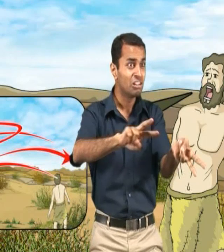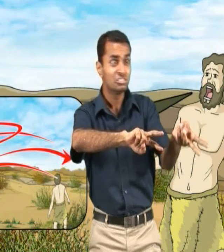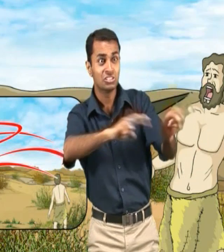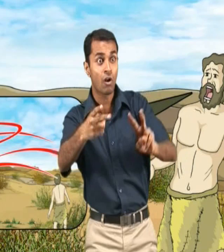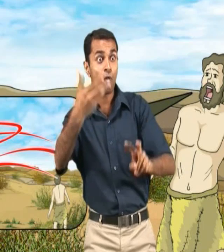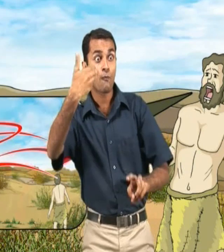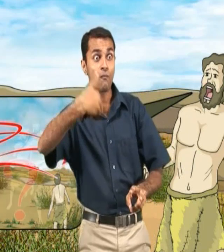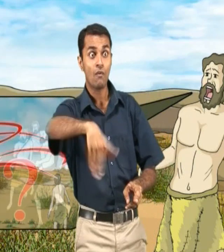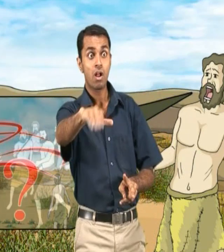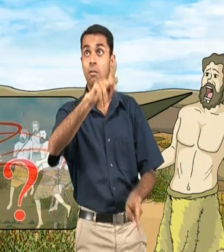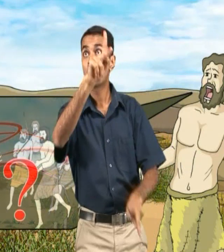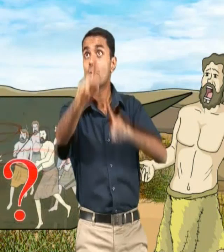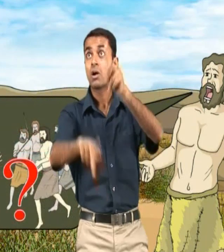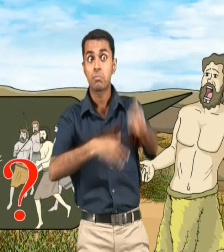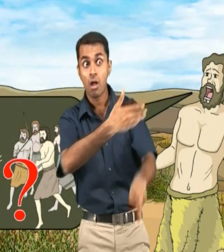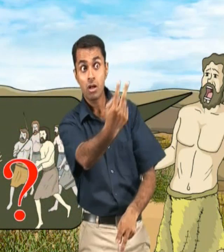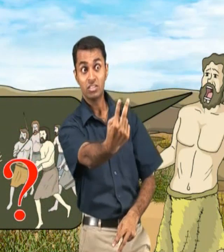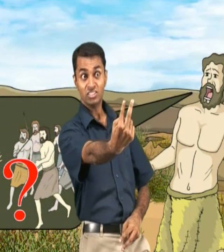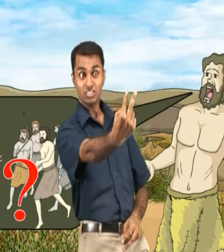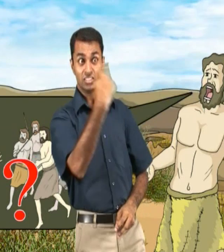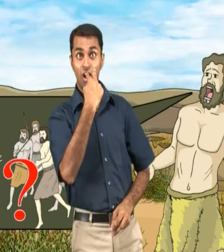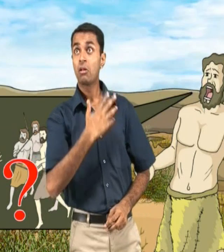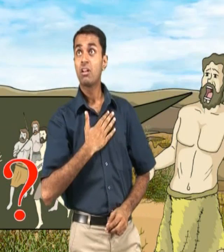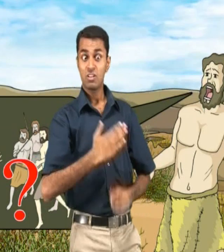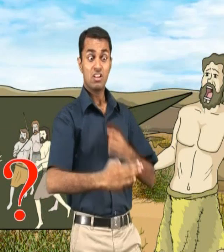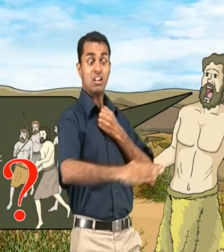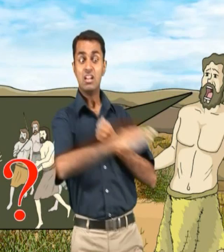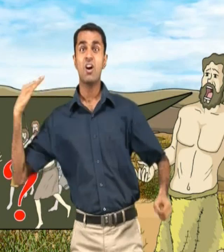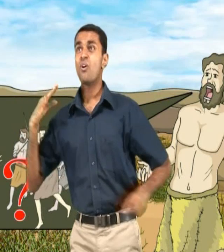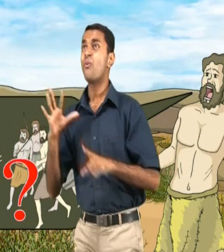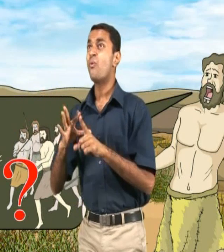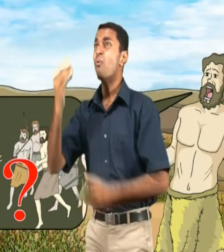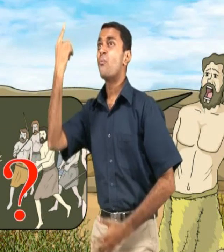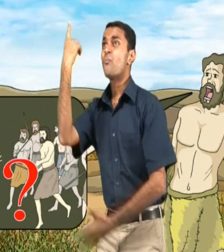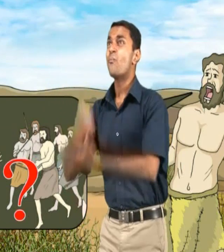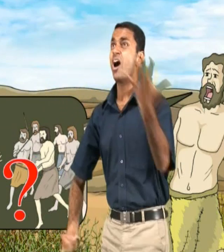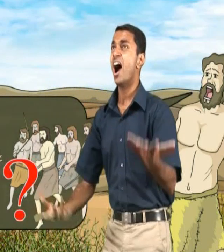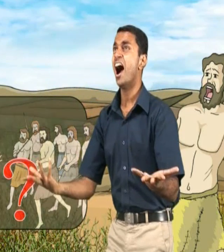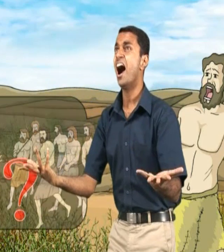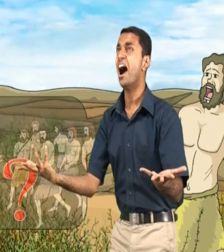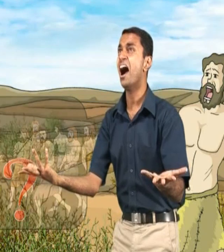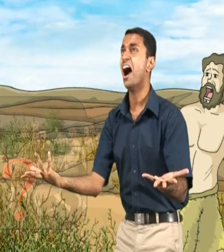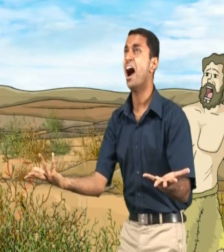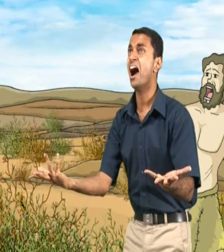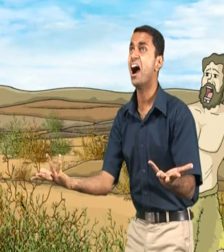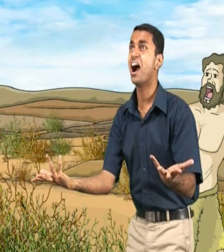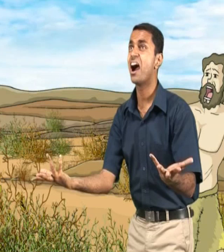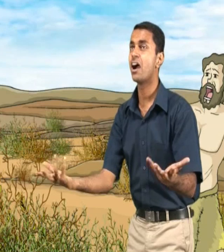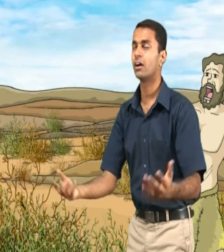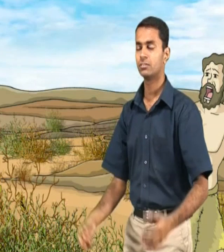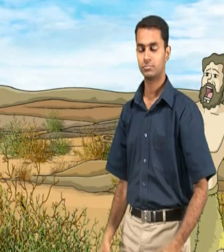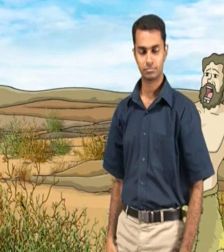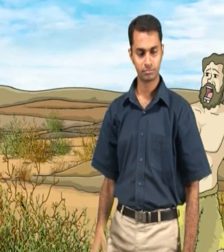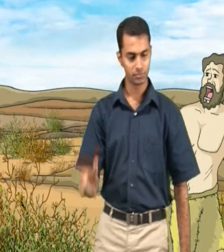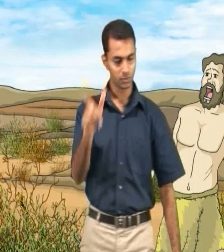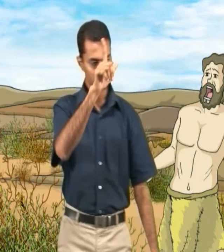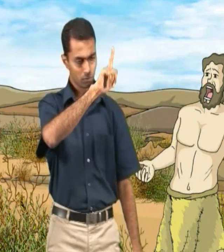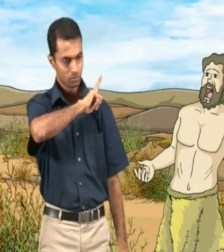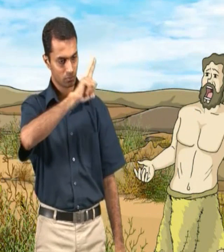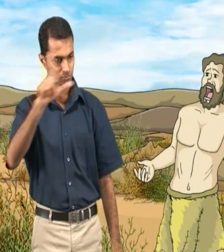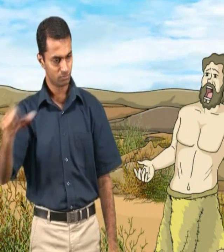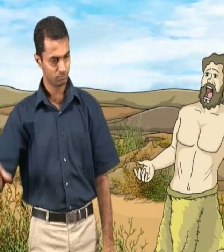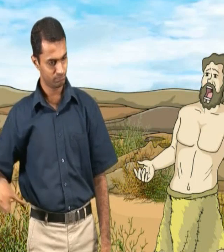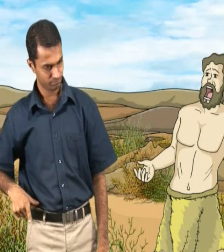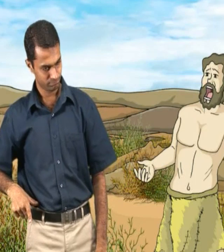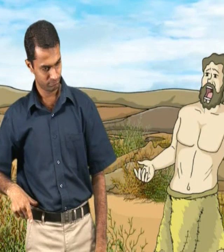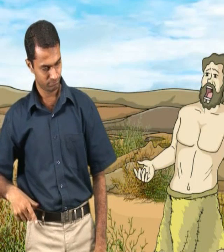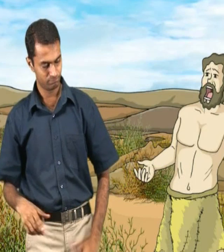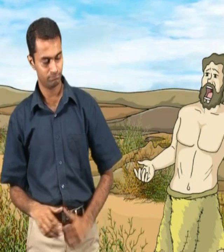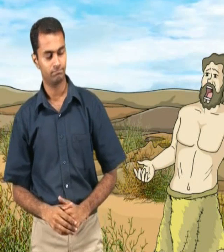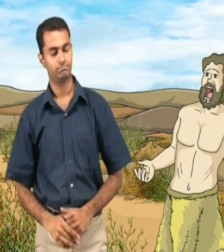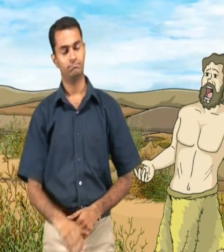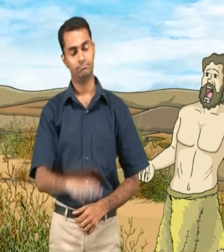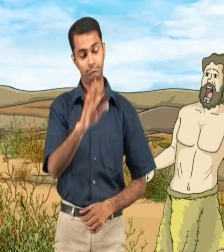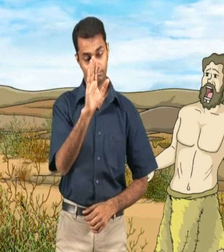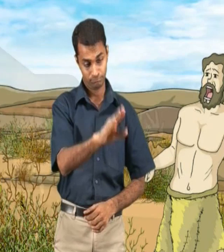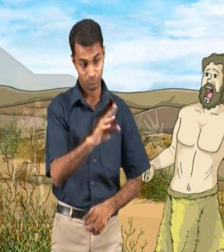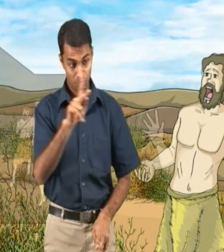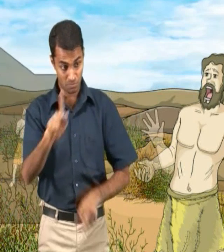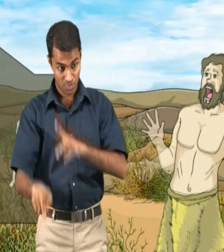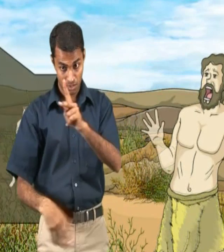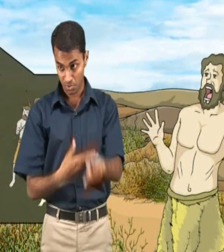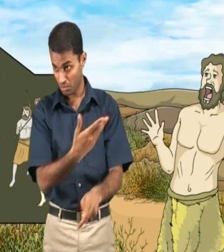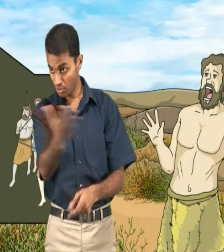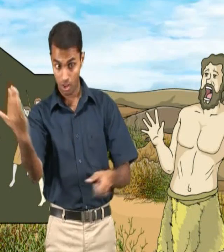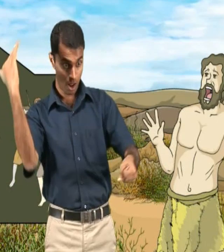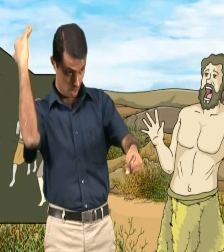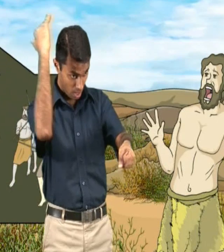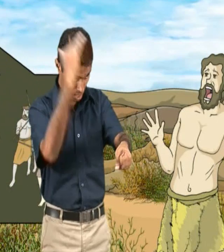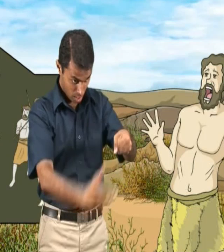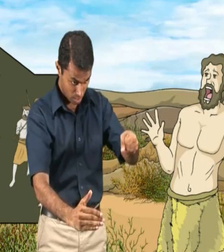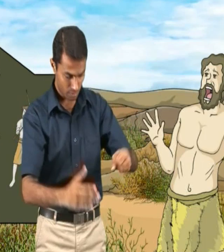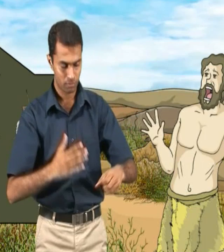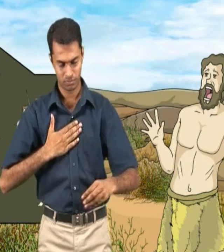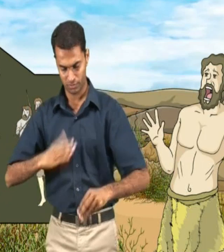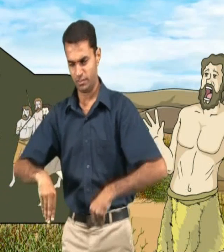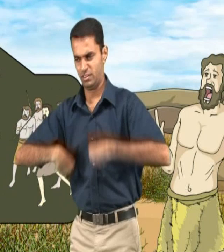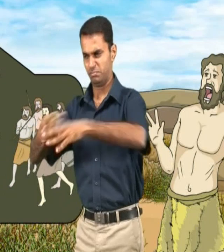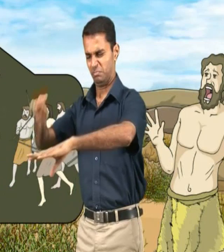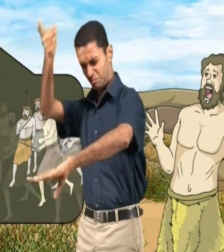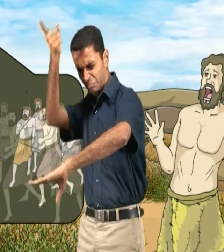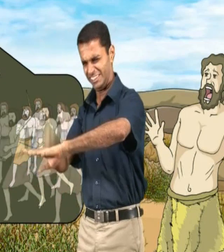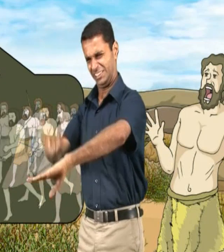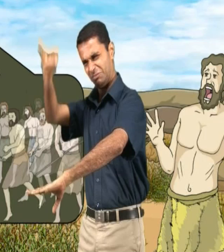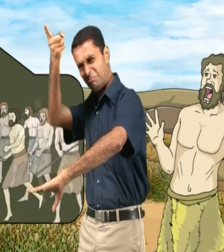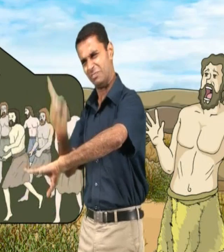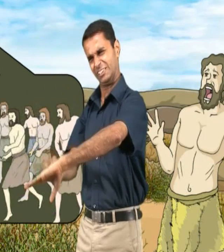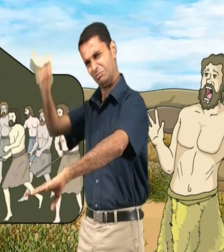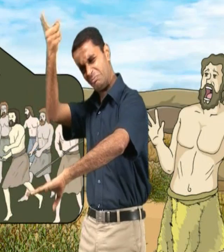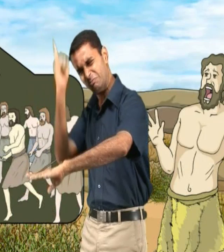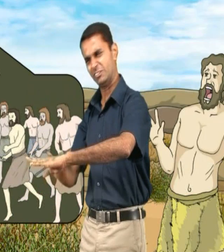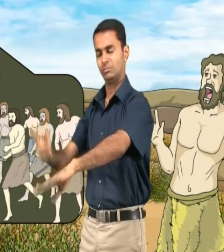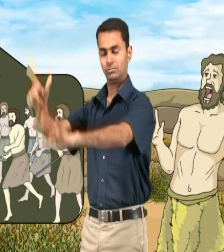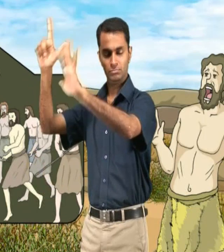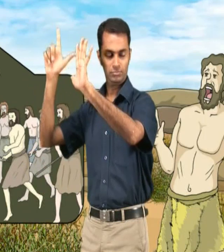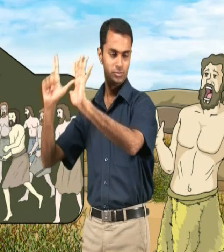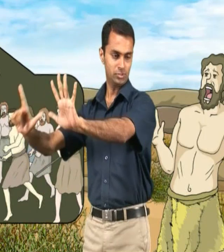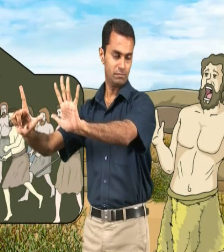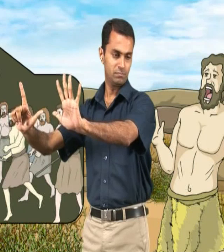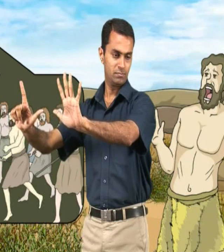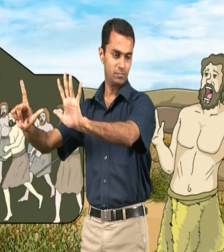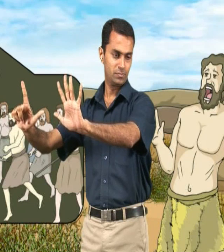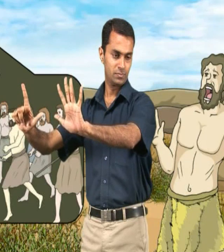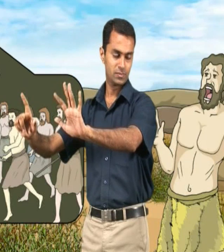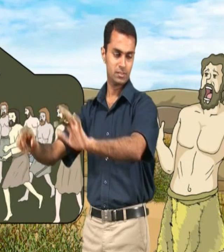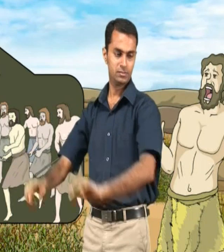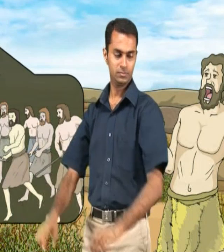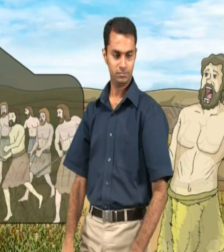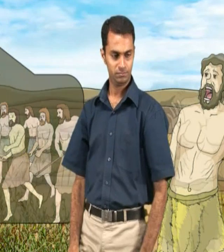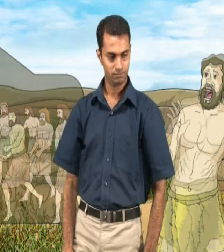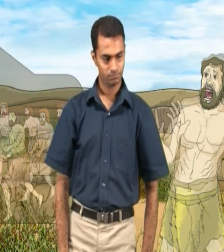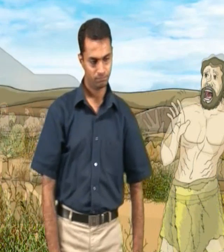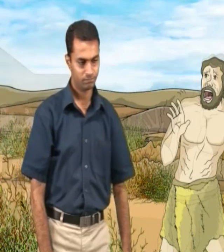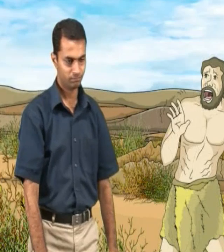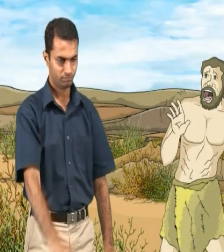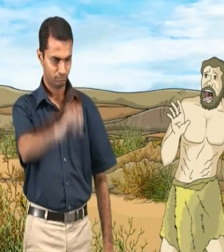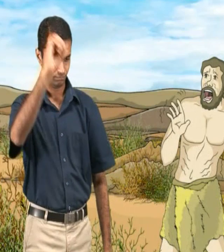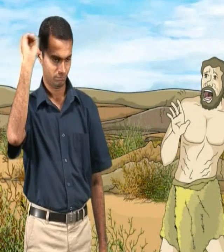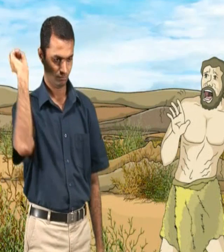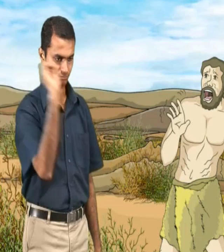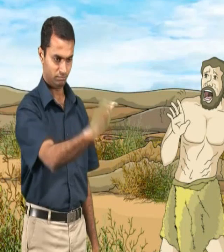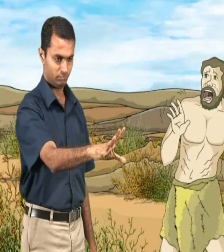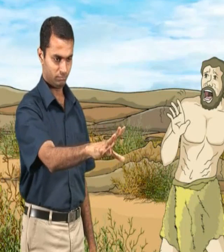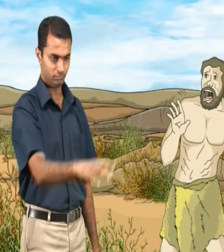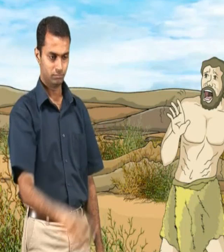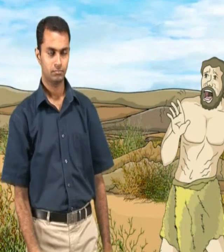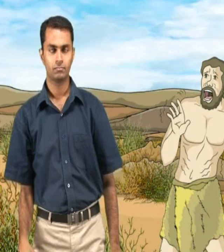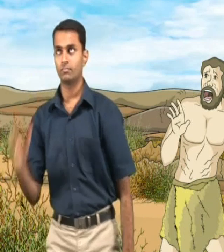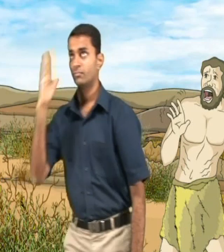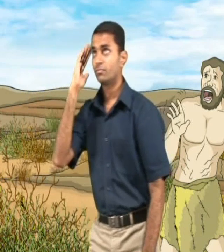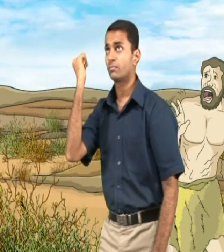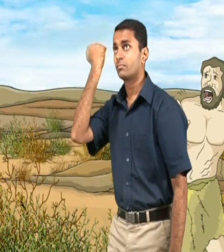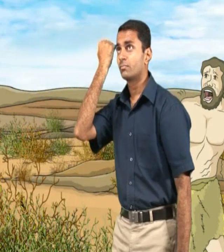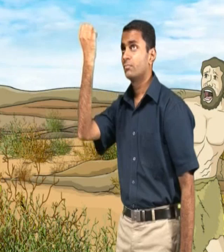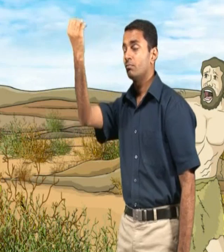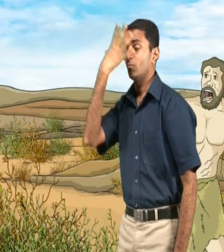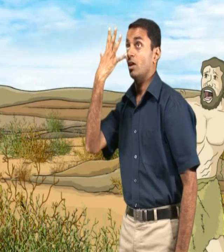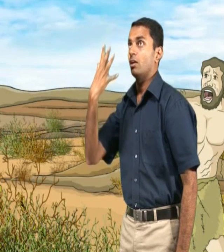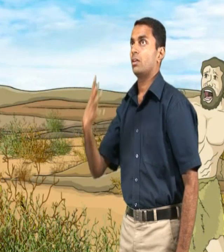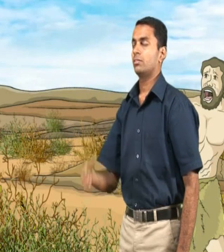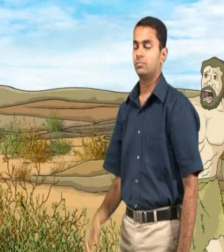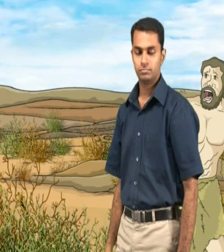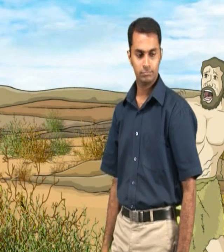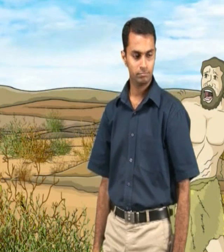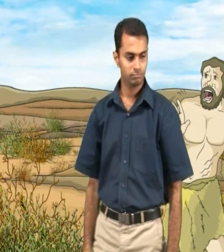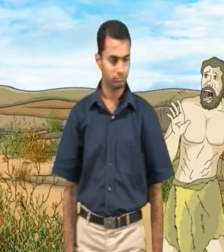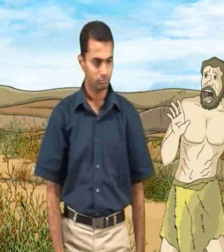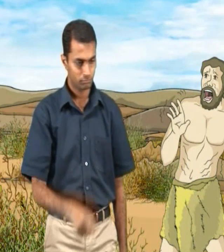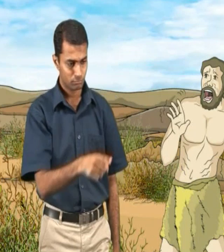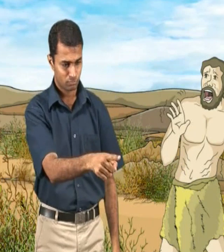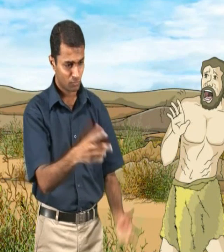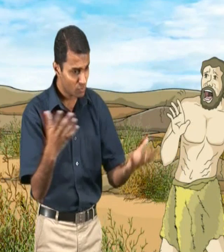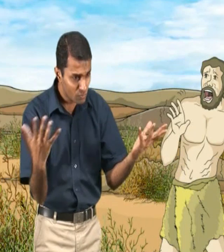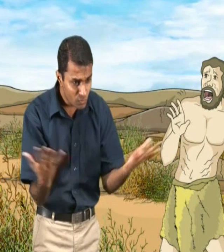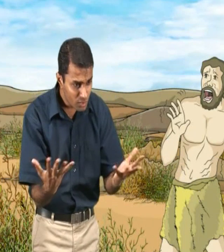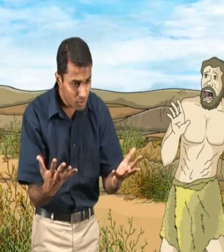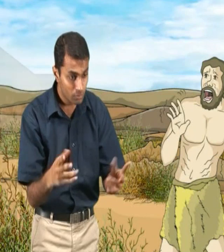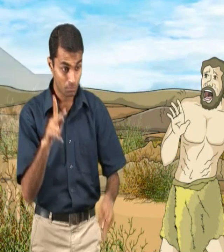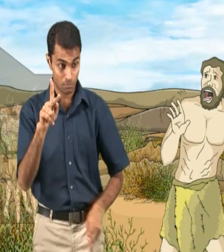I will be a fugitive and a wanderer on the earth, and whoever finds me will kill me.” “Not so!” replied the LORD.